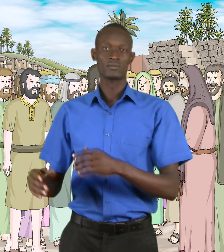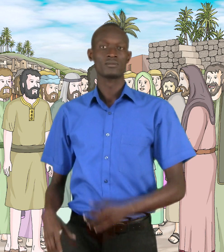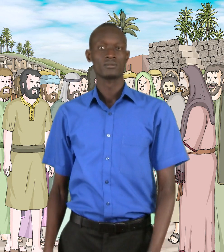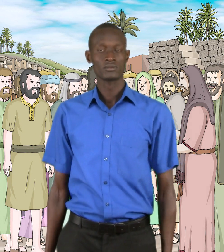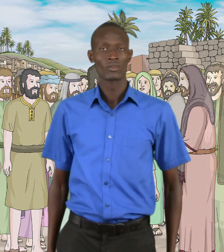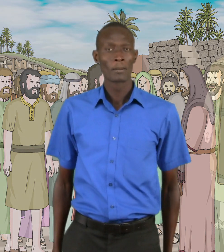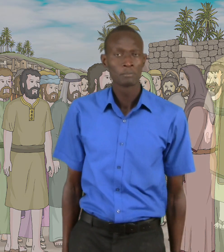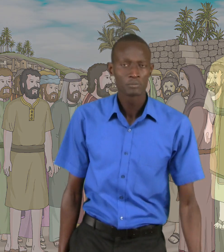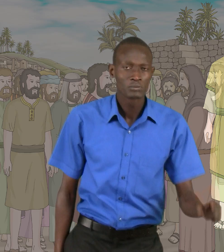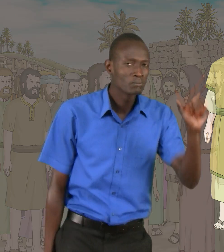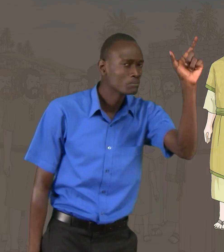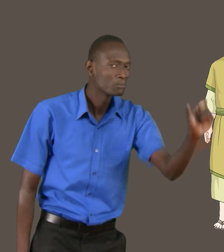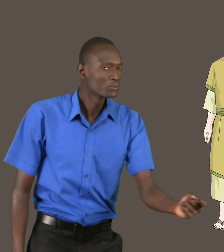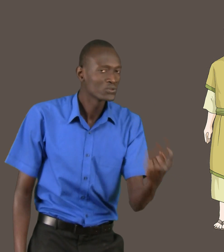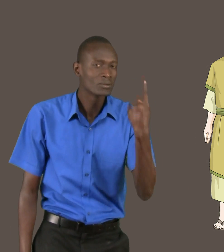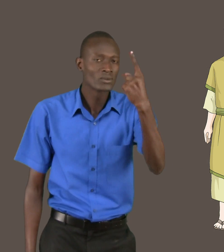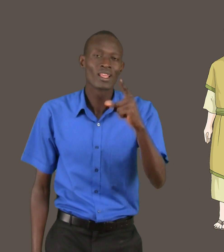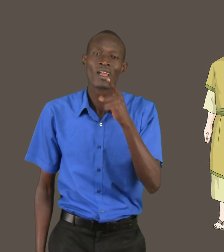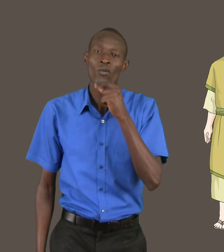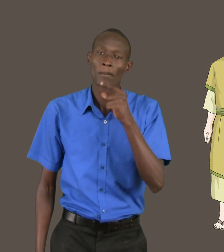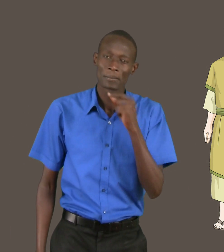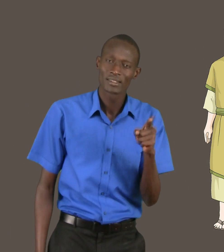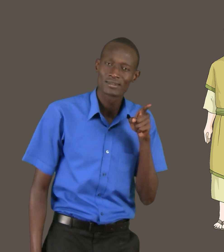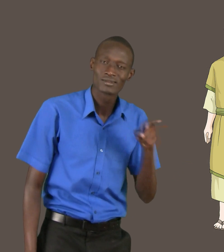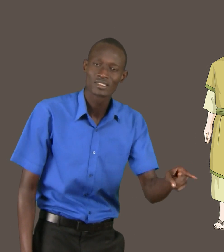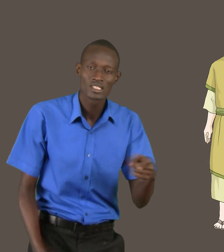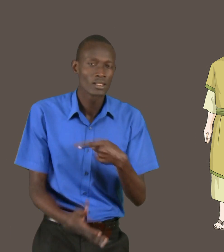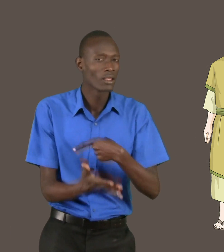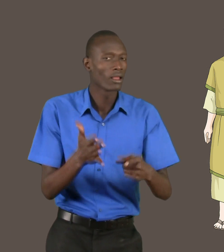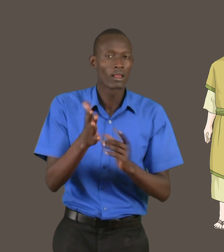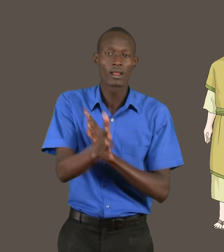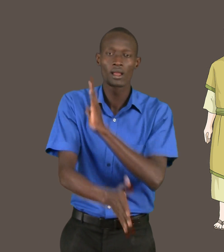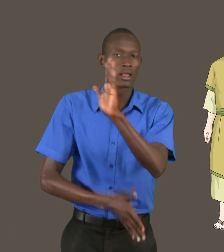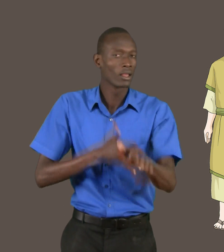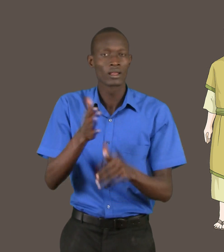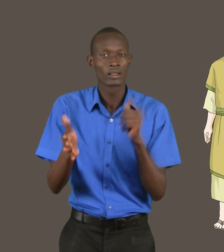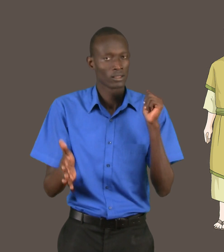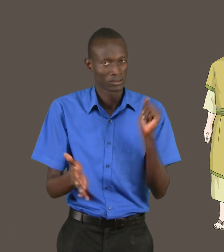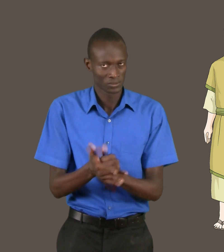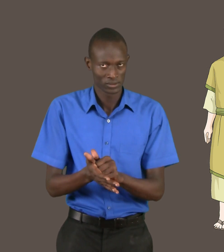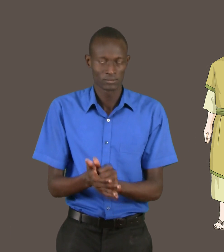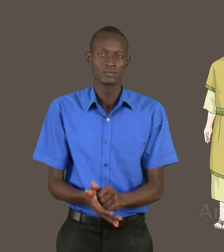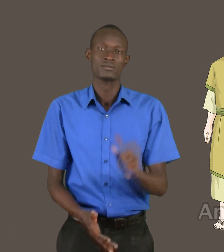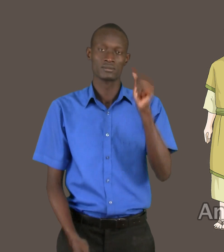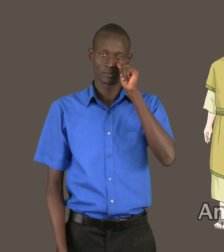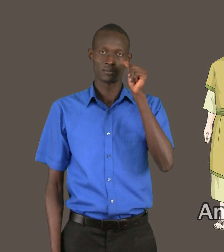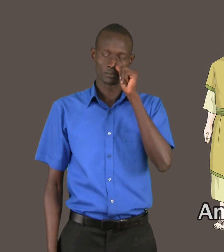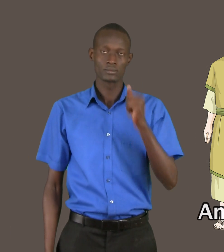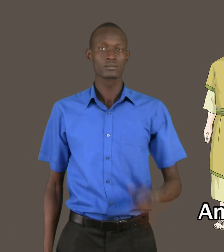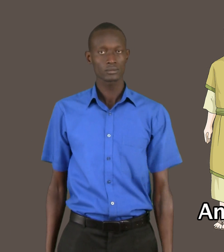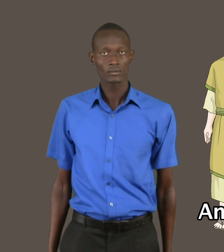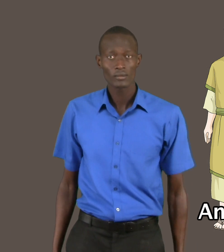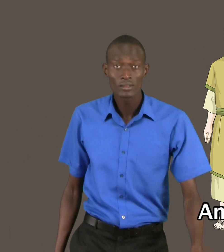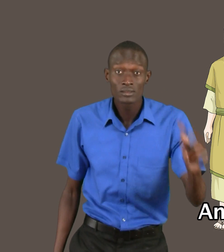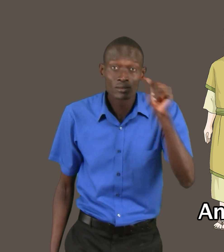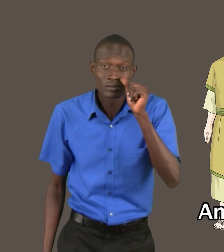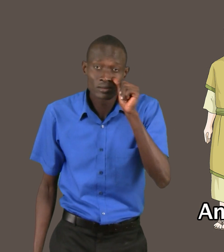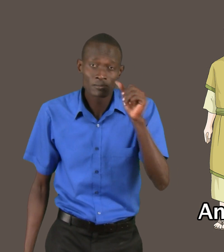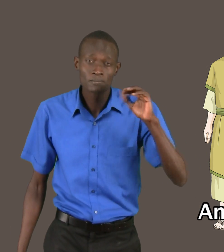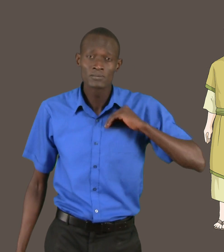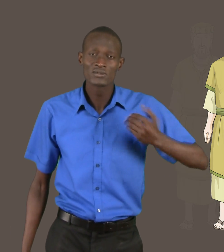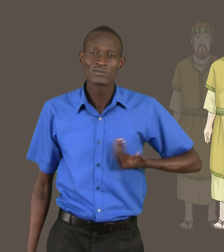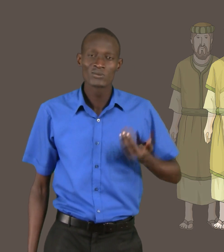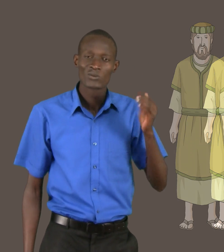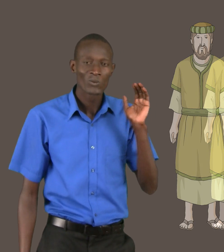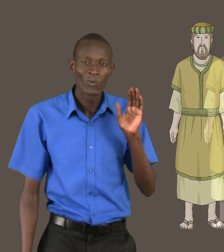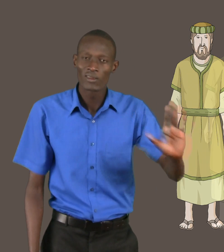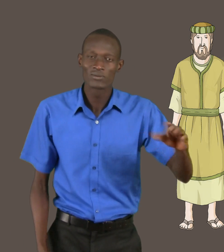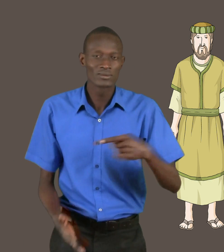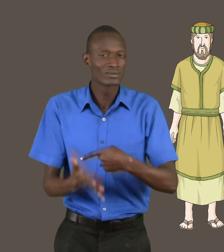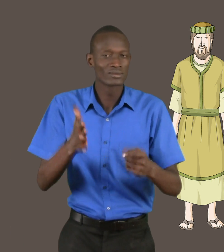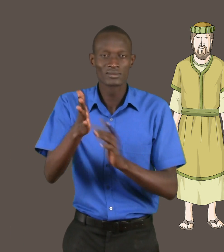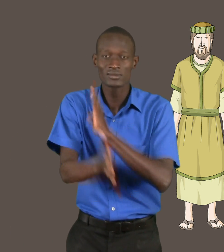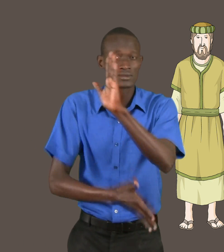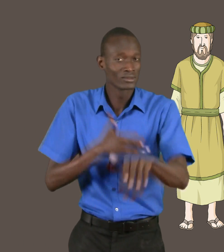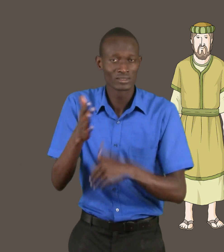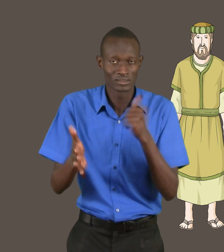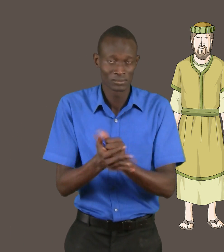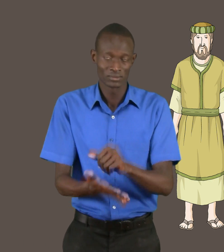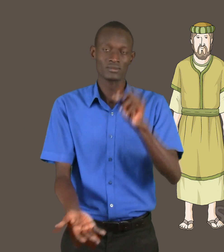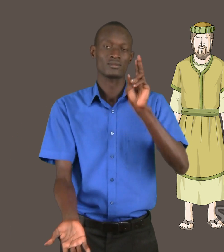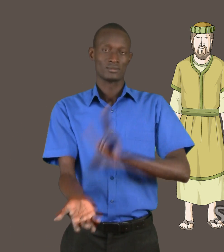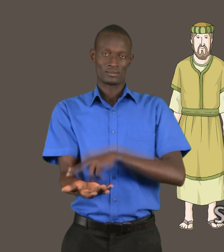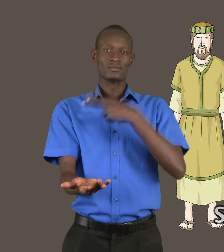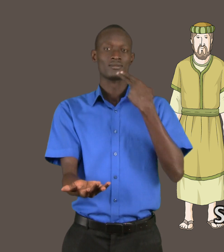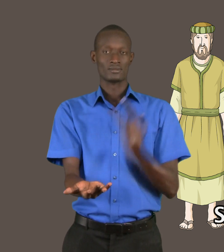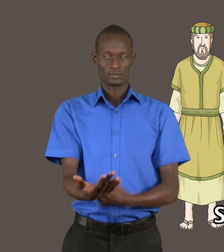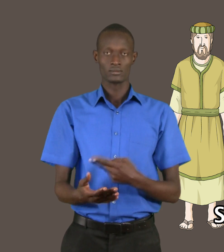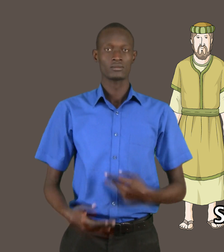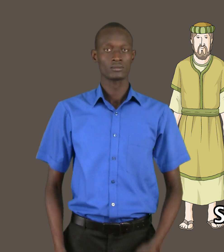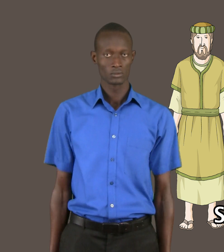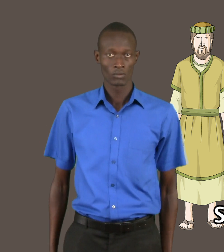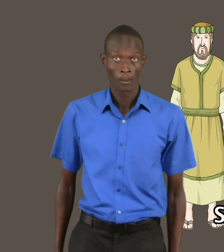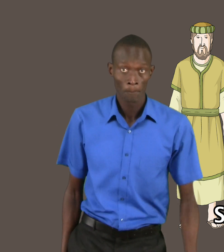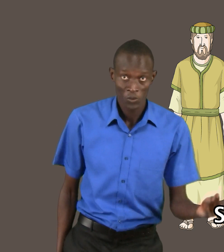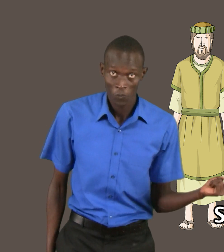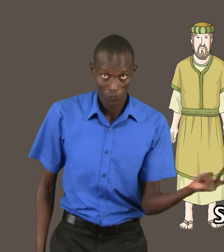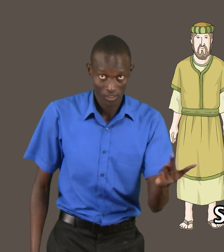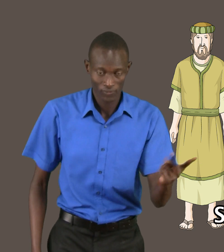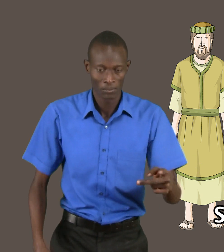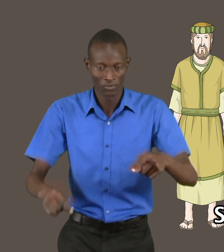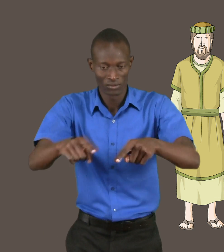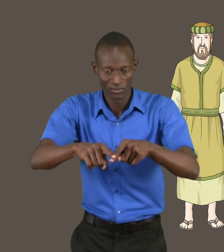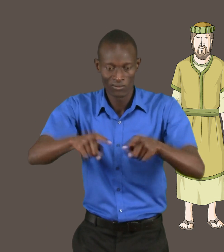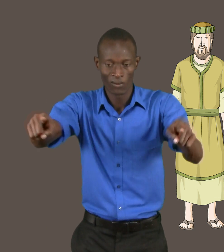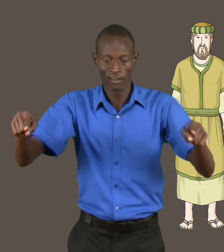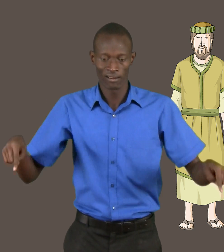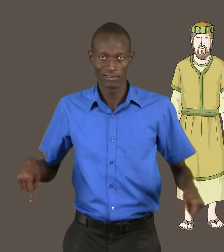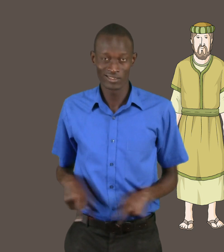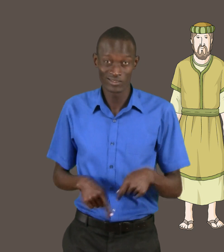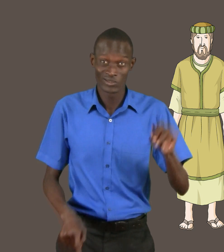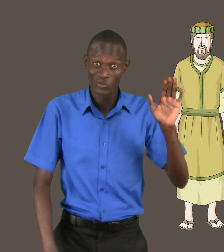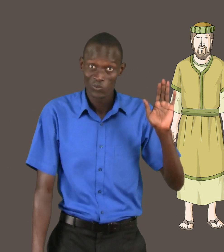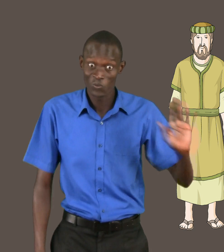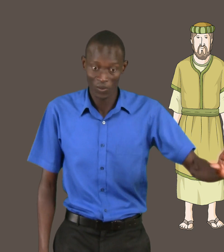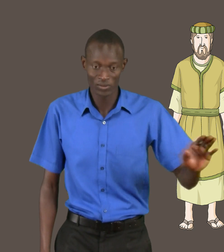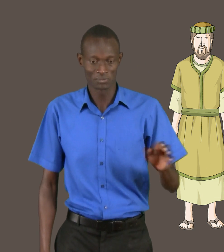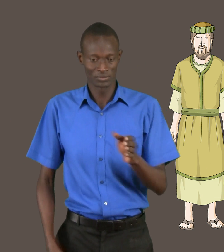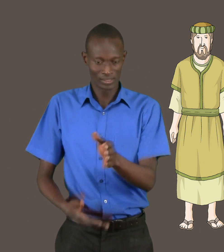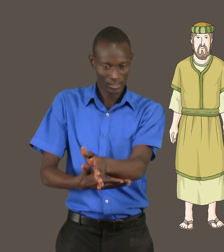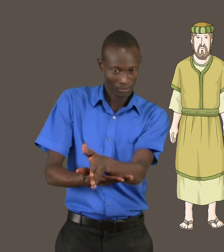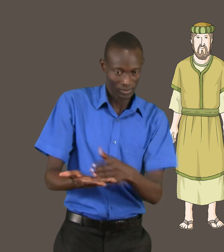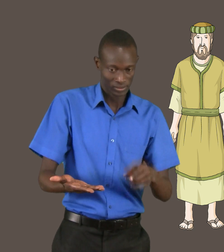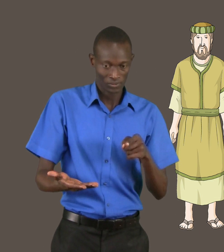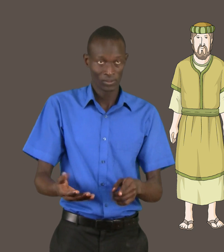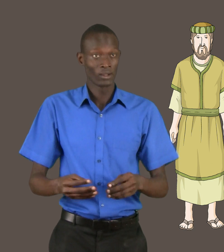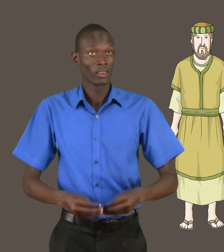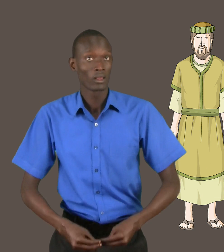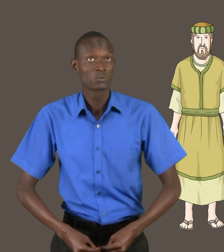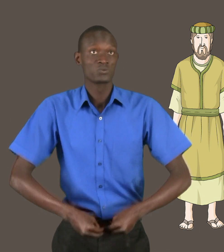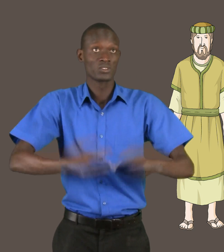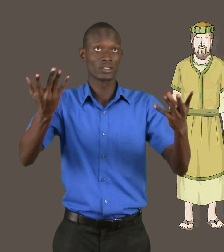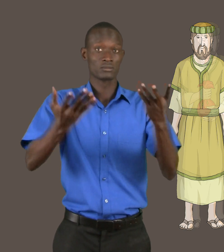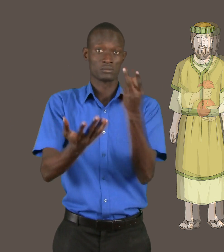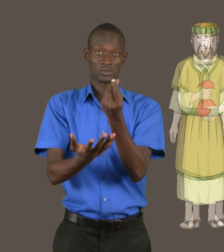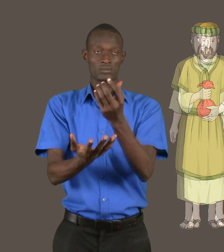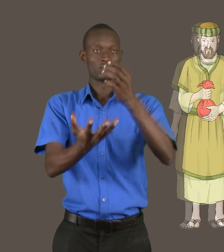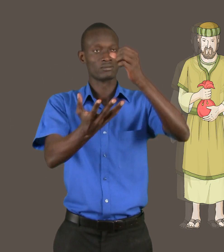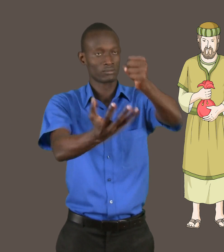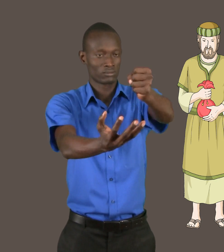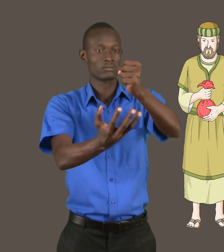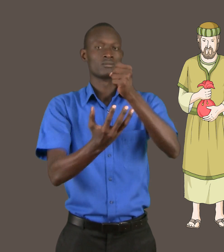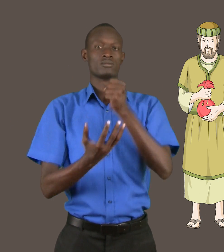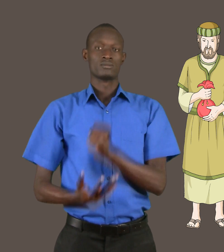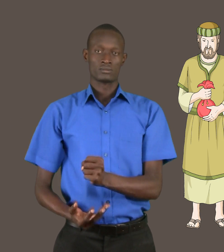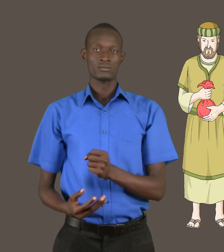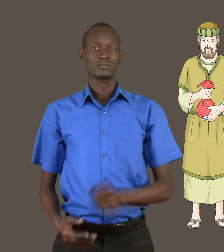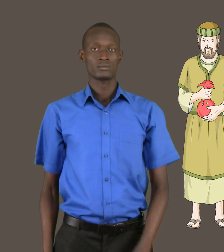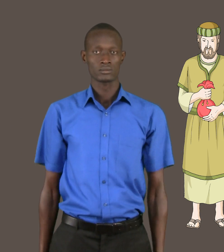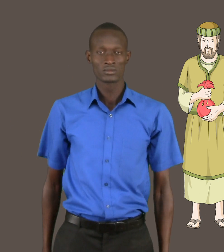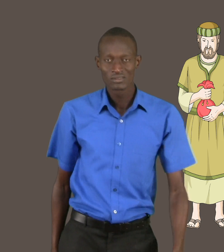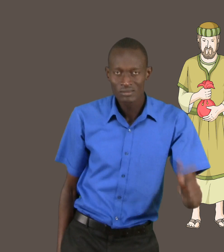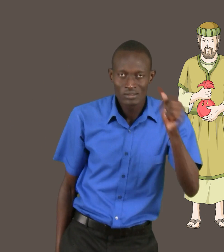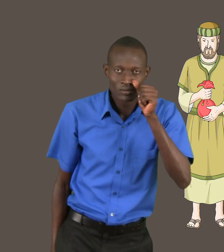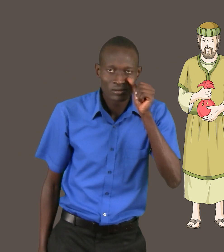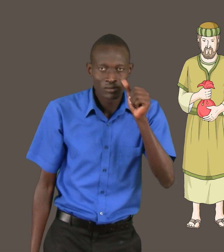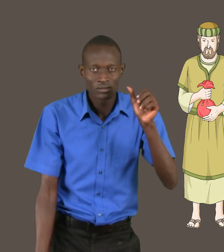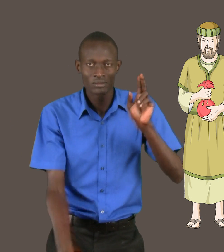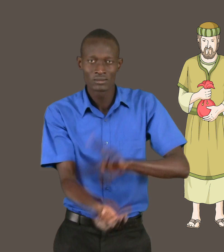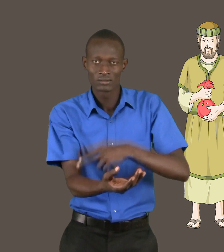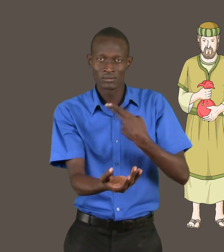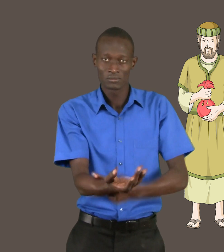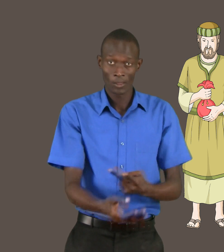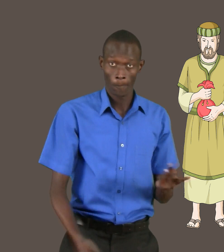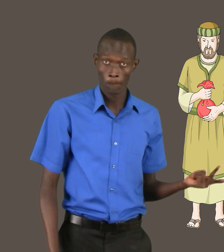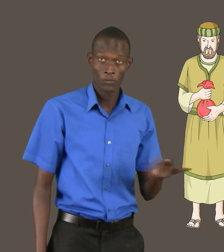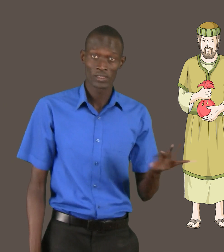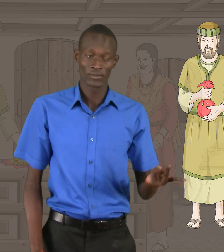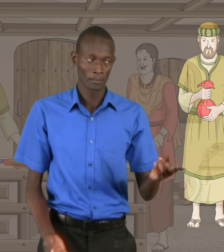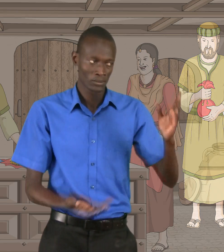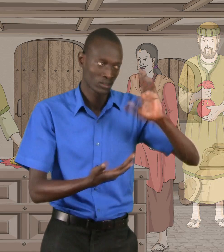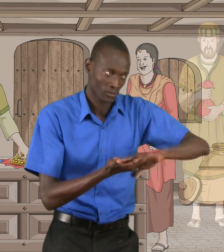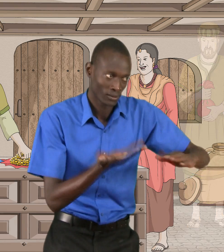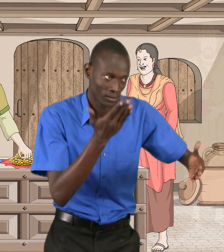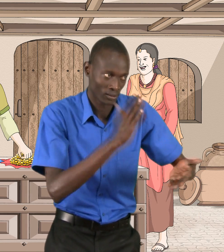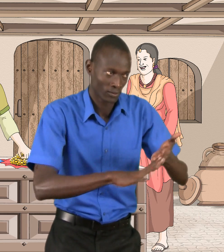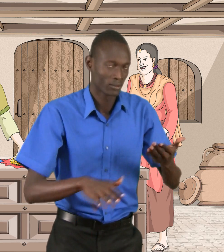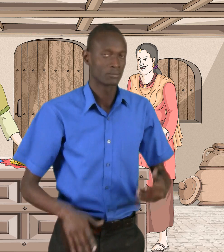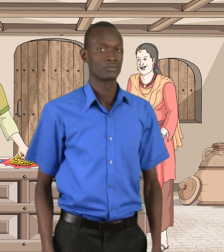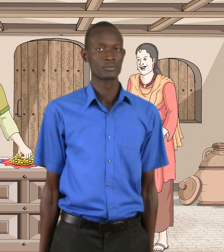Now a man named Ananias, together with his wife Sapphira, also sold a piece of property.